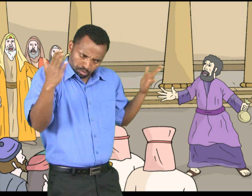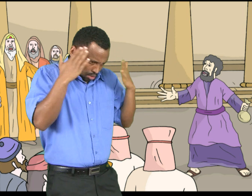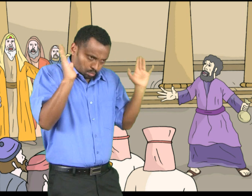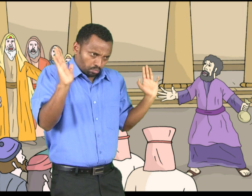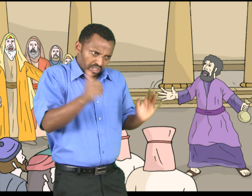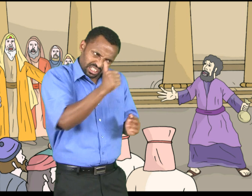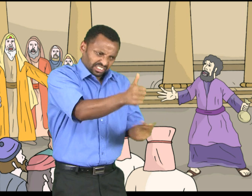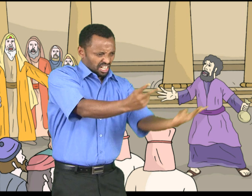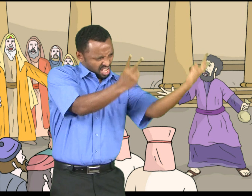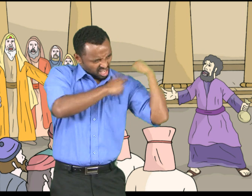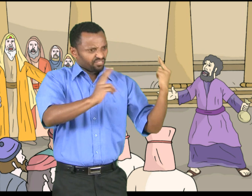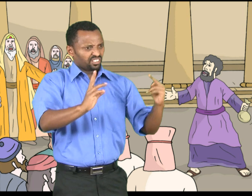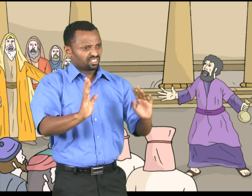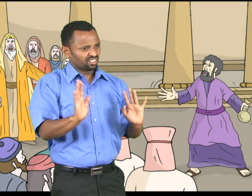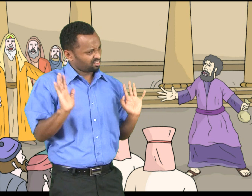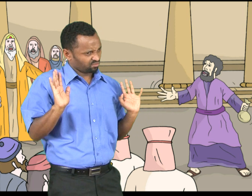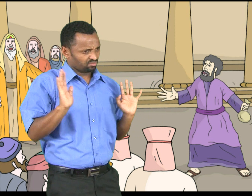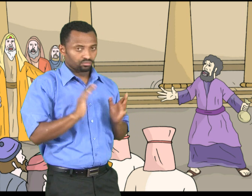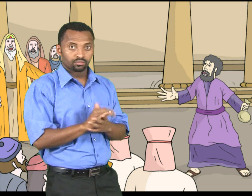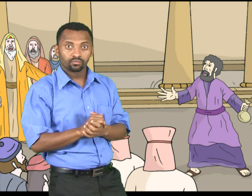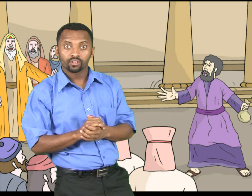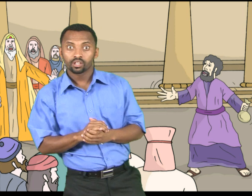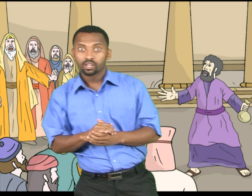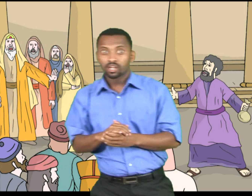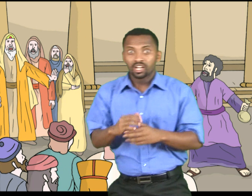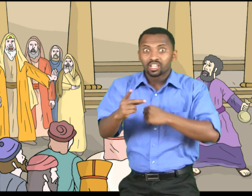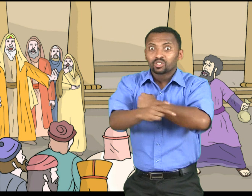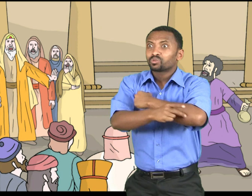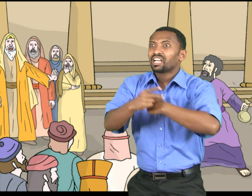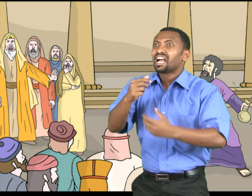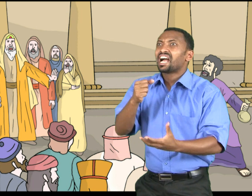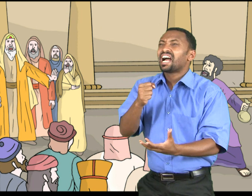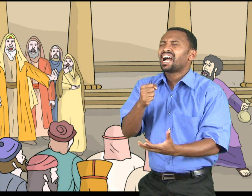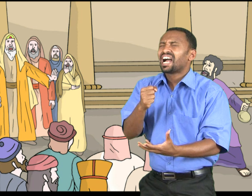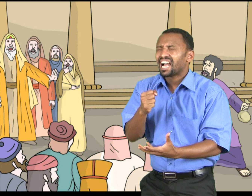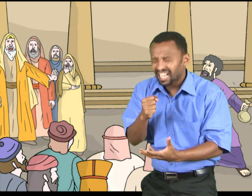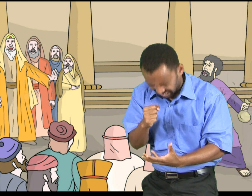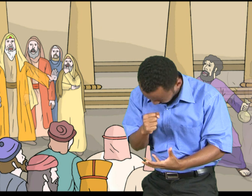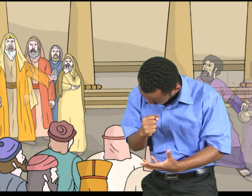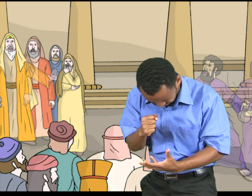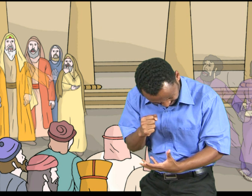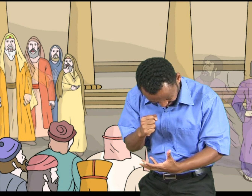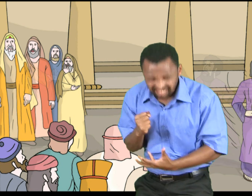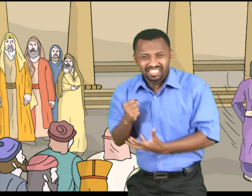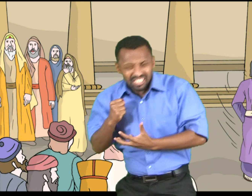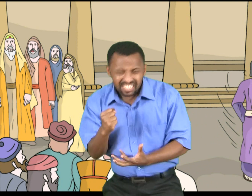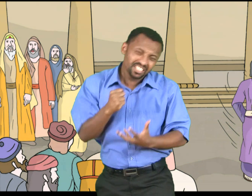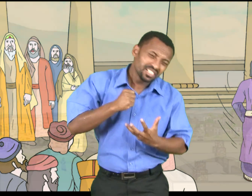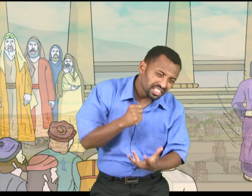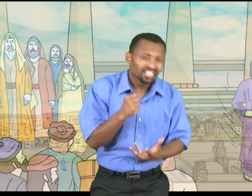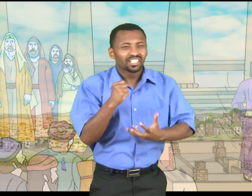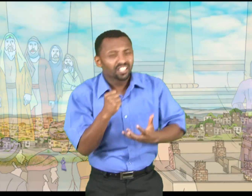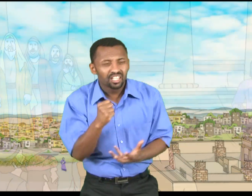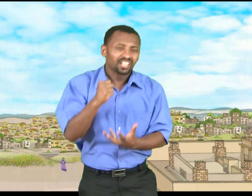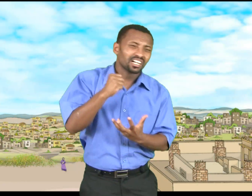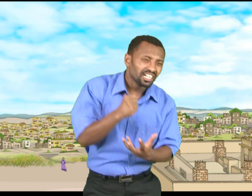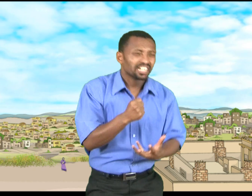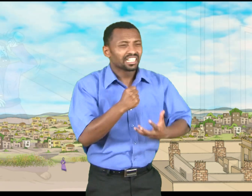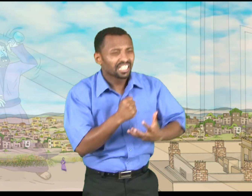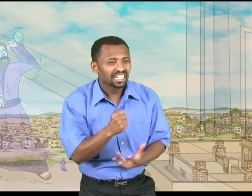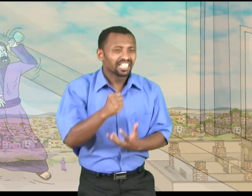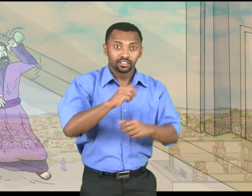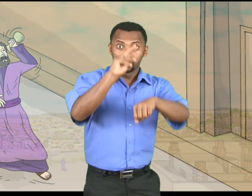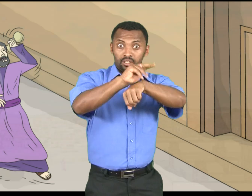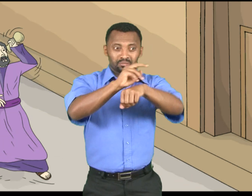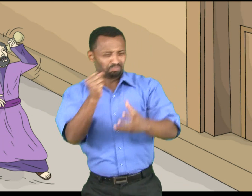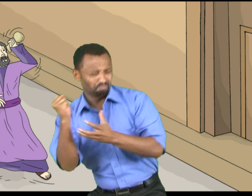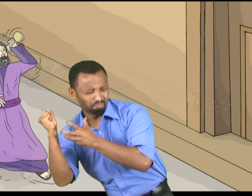“You bear the responsibility.”